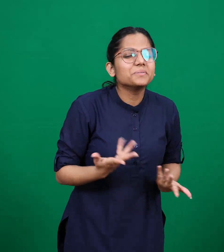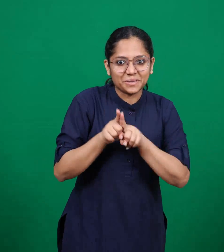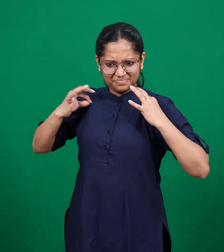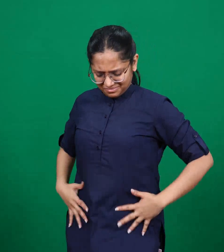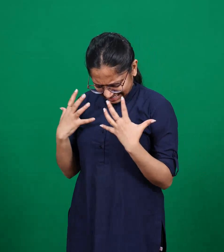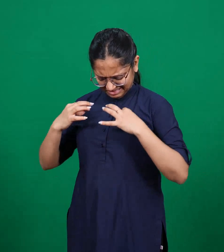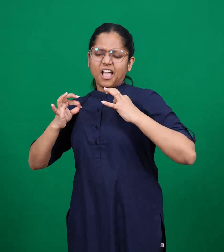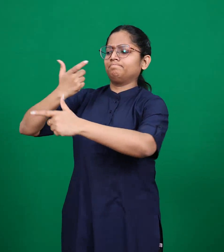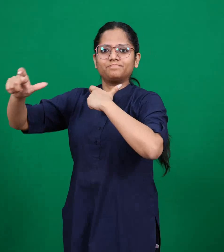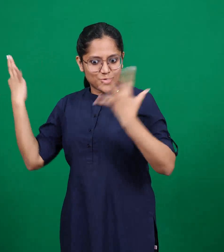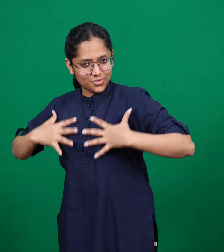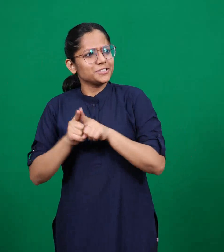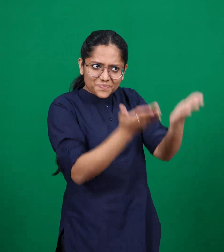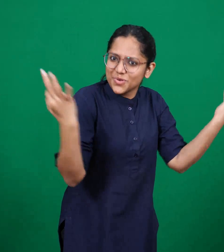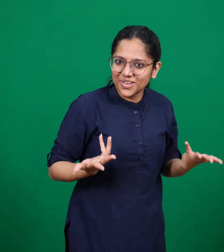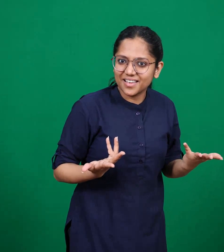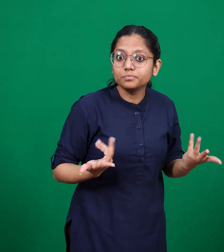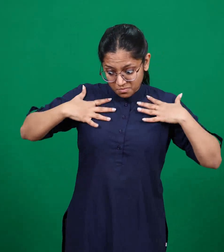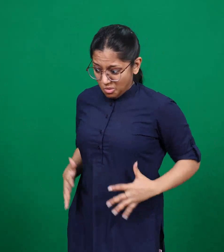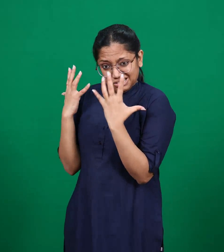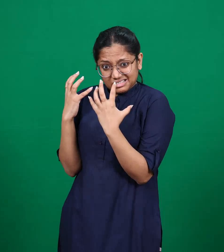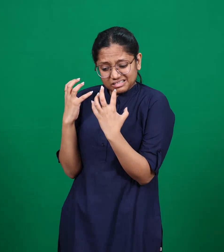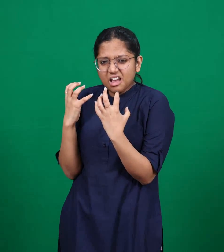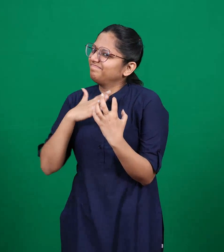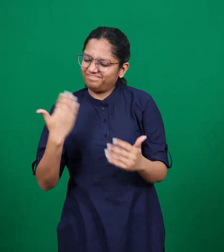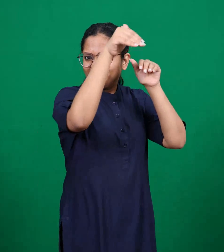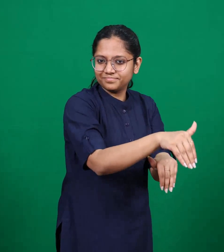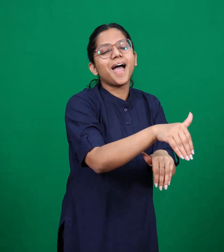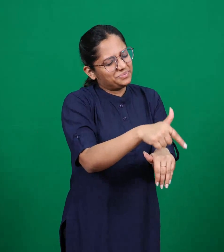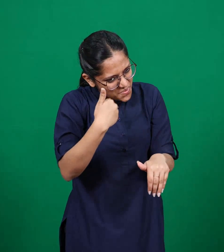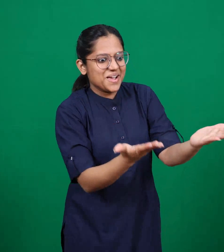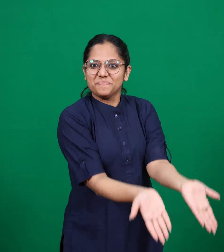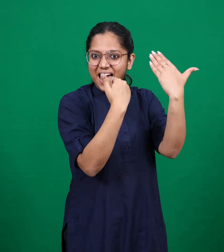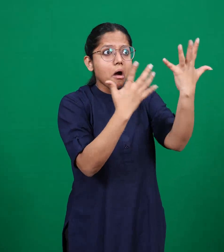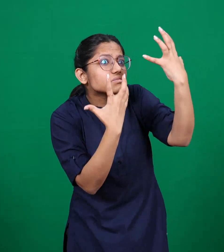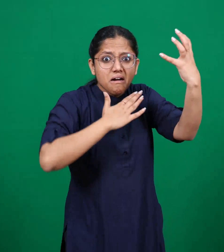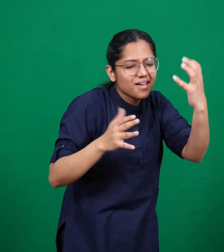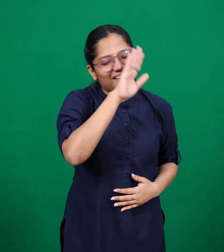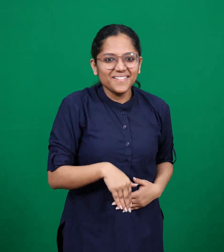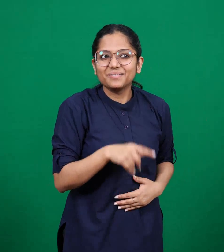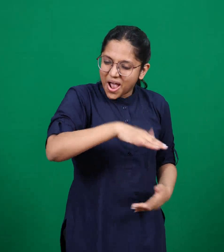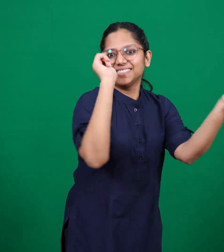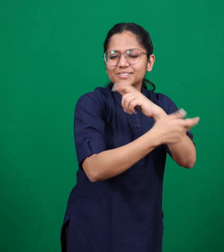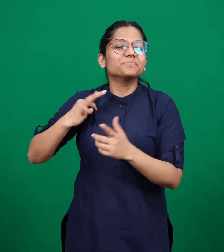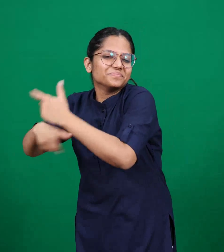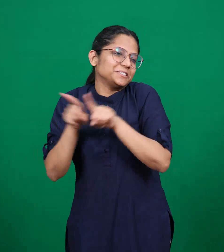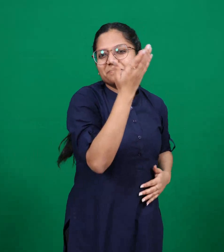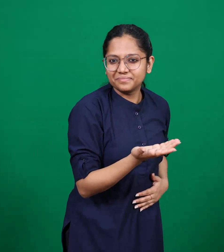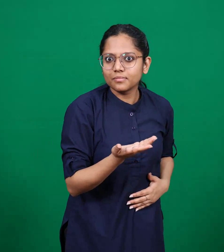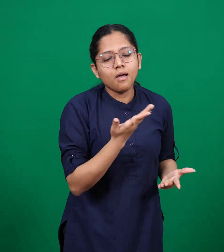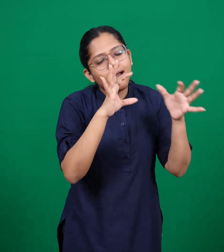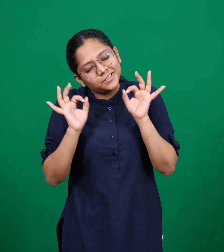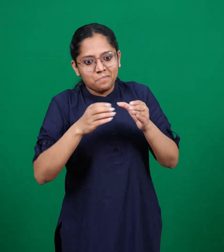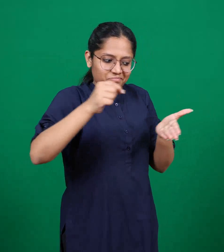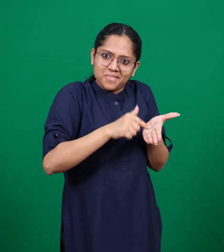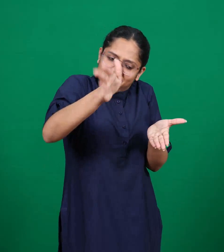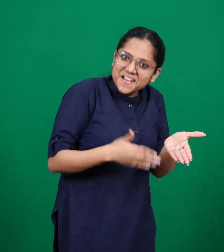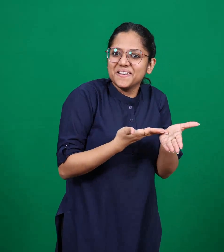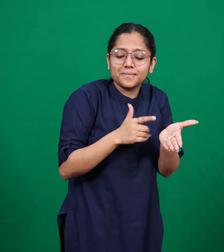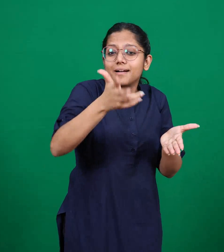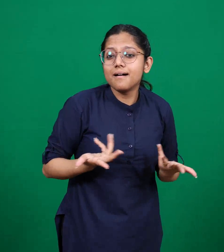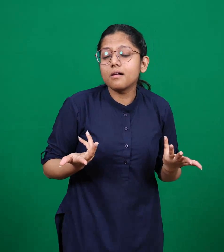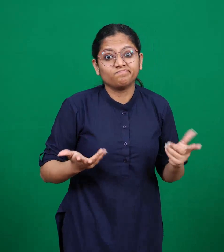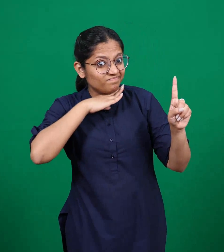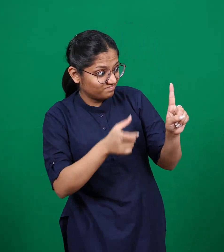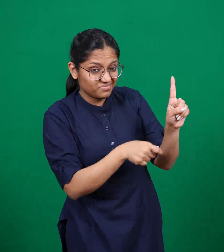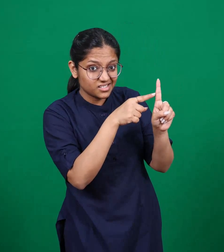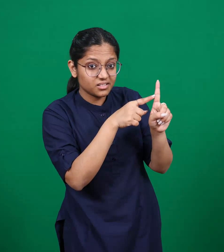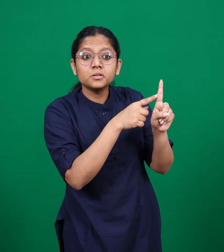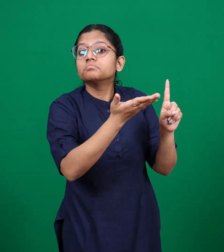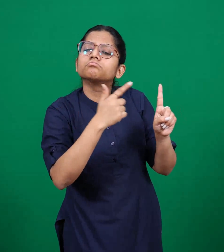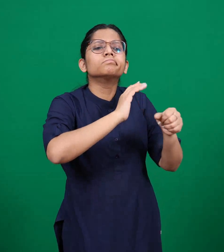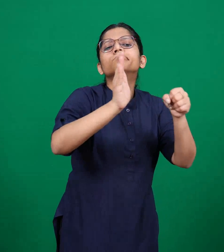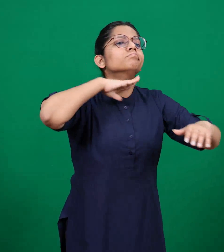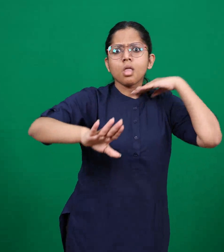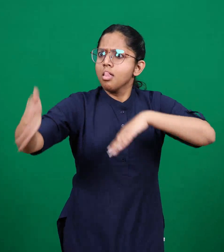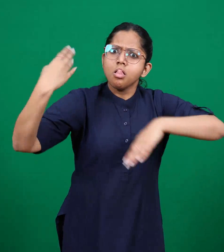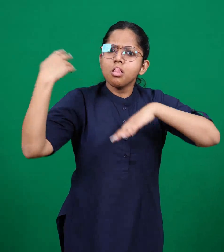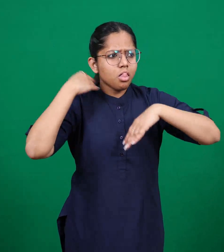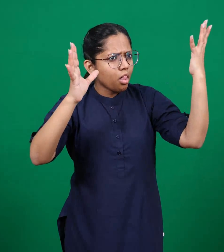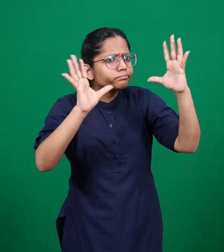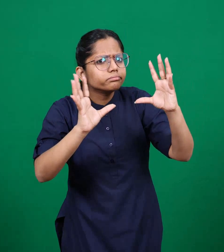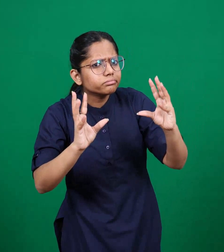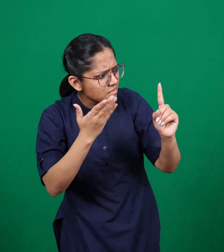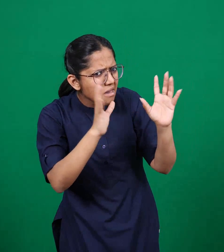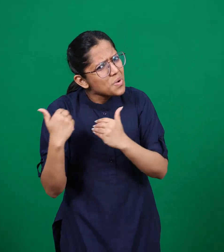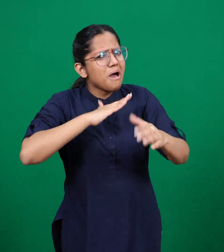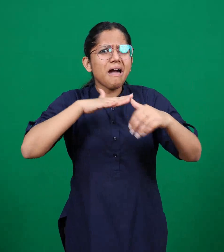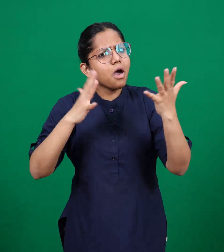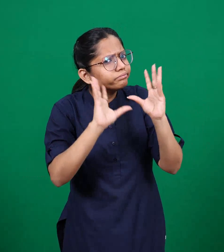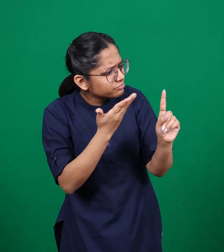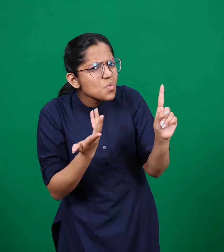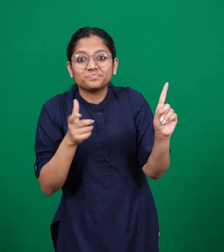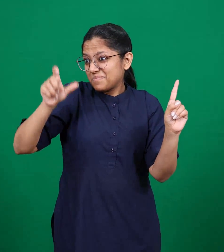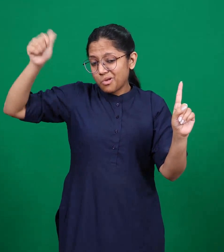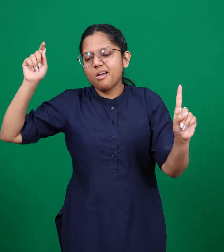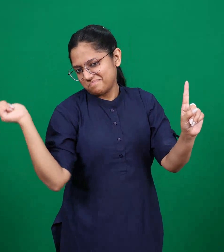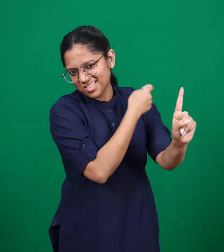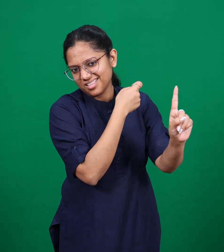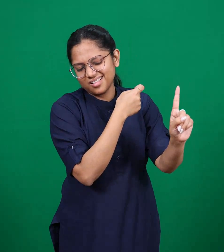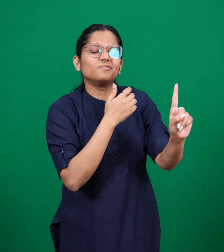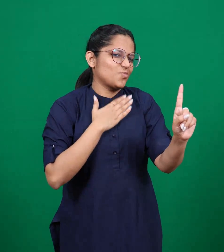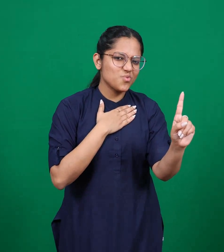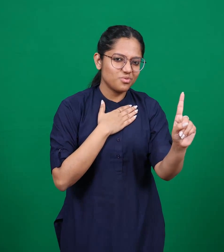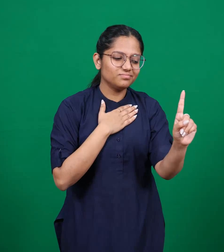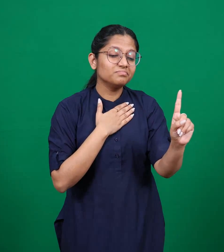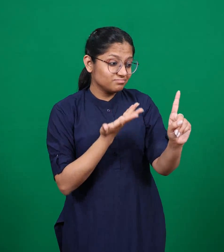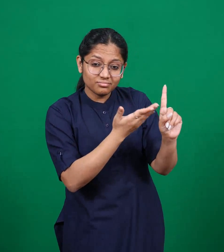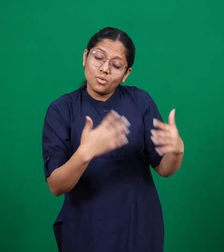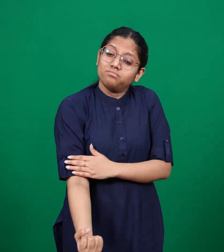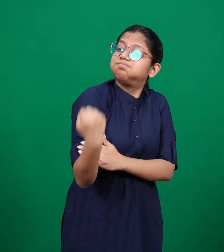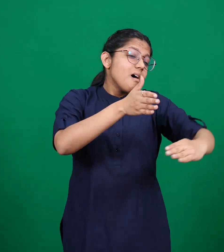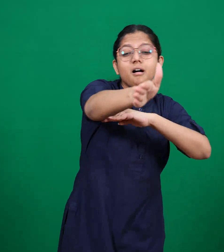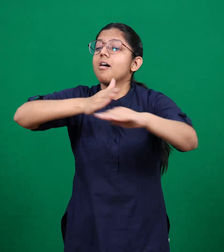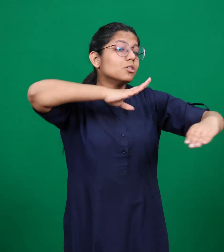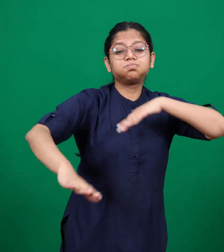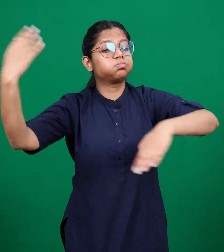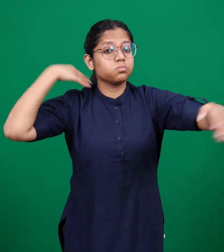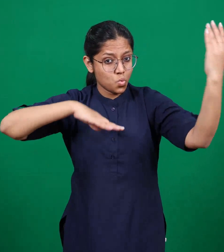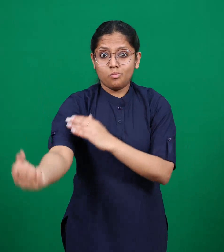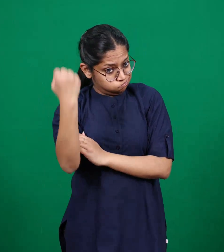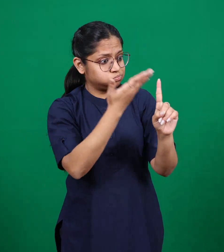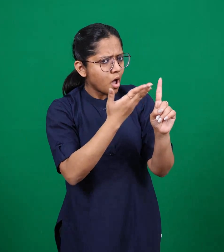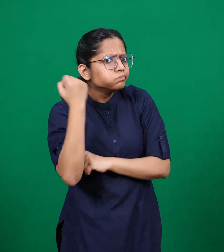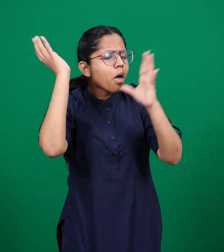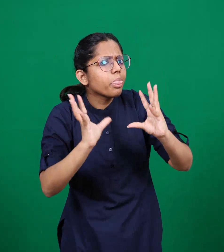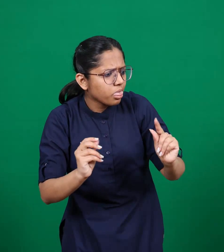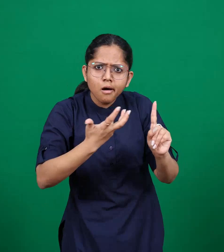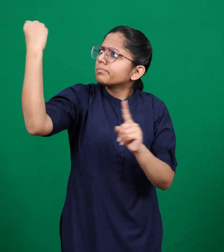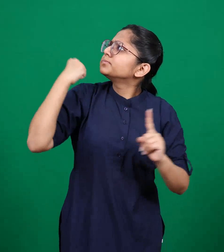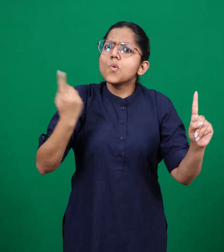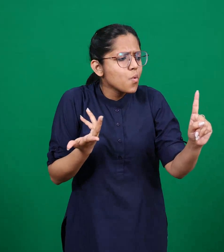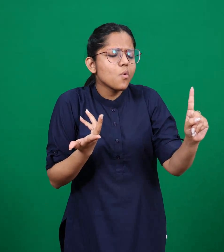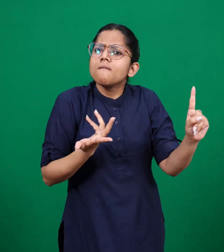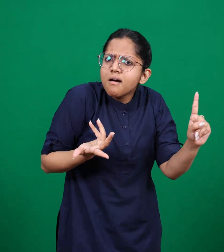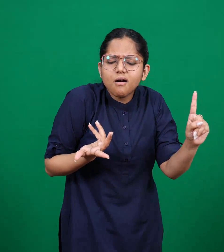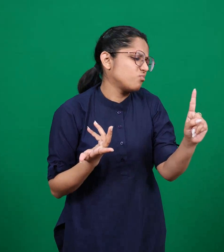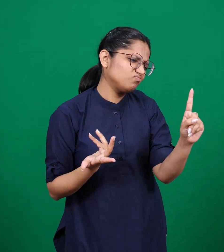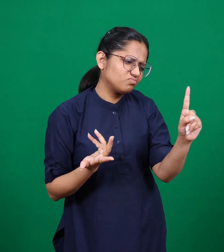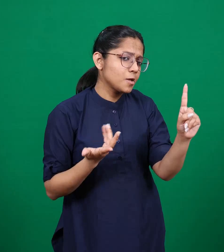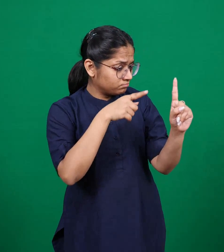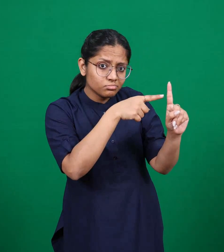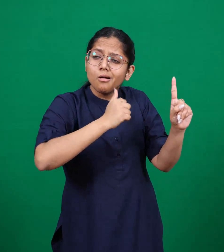When the perishable has been clothed with the imperishable and the mortal with immortality, then the saying that is written will come to pass: "Death has been swallowed up in victory."